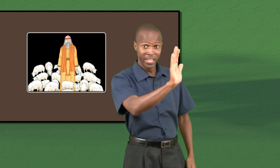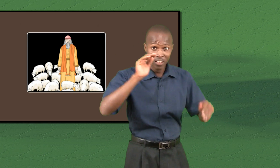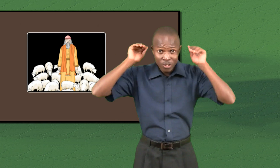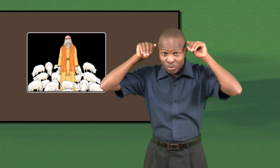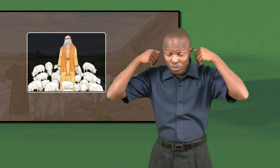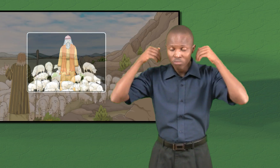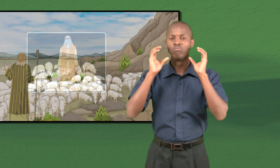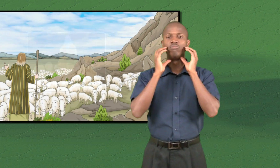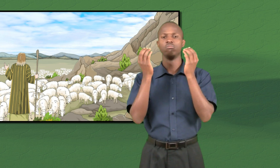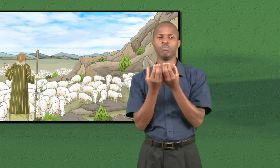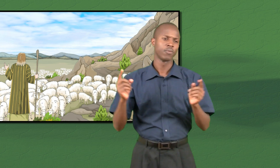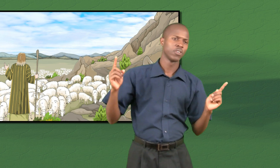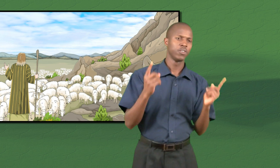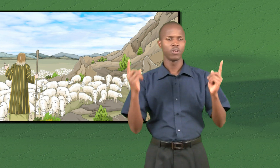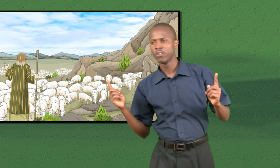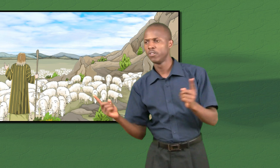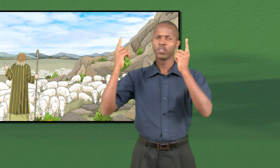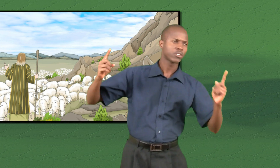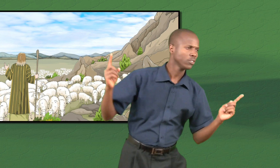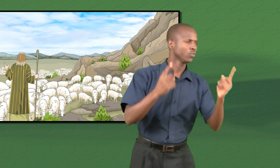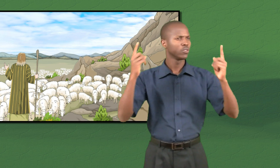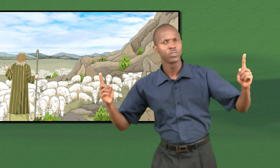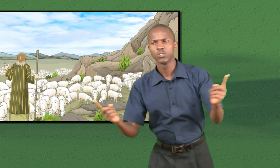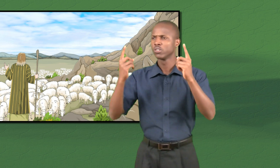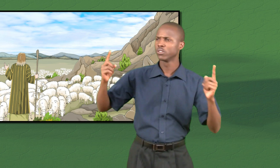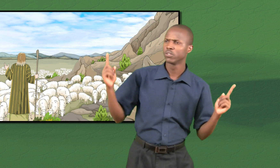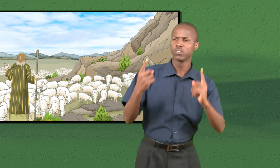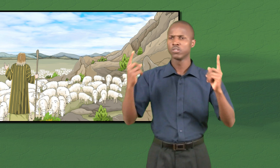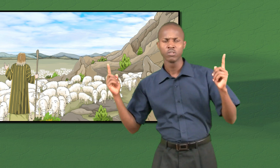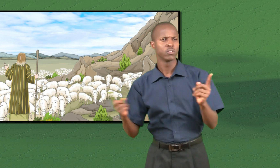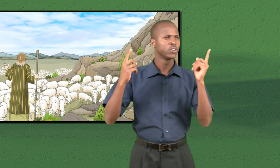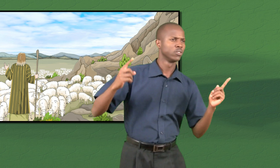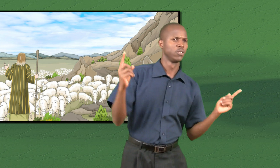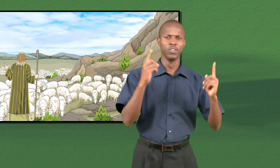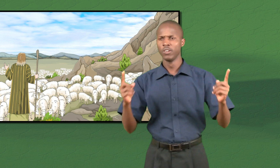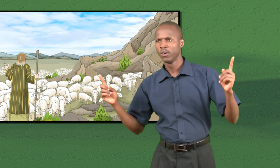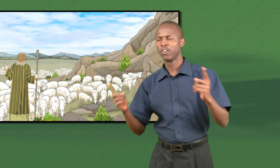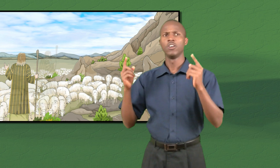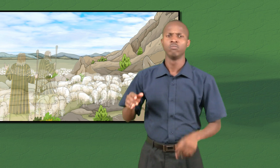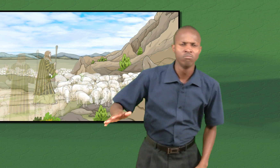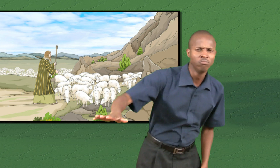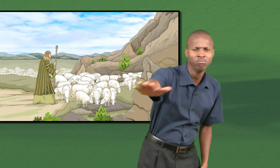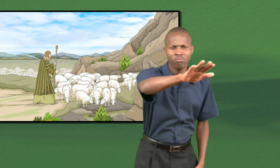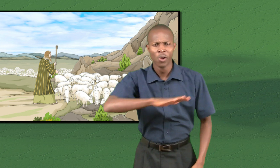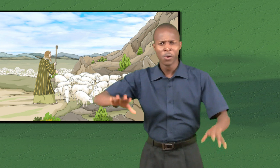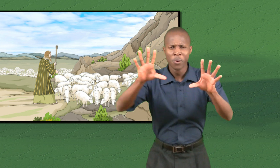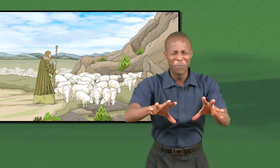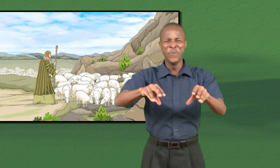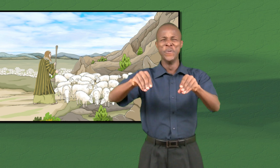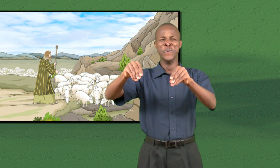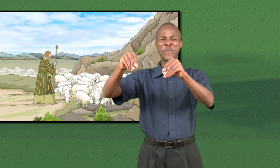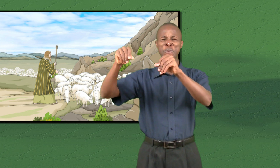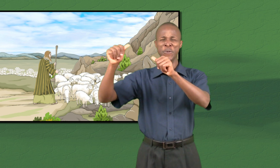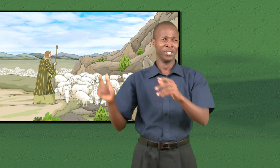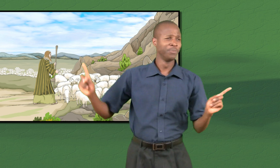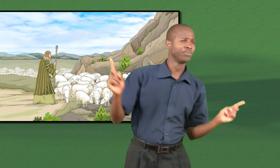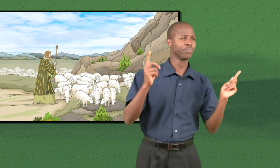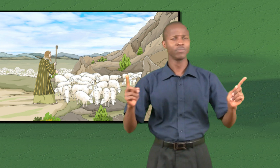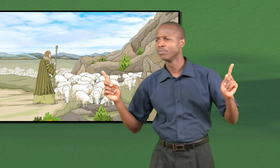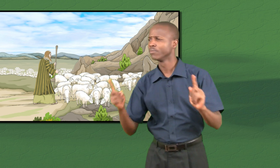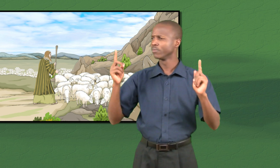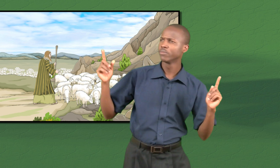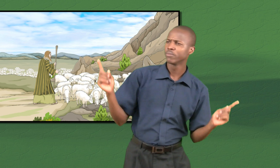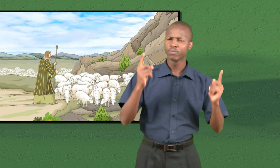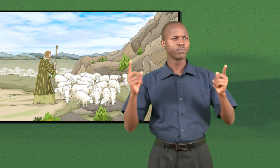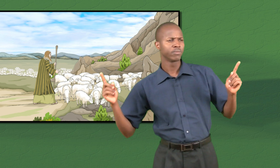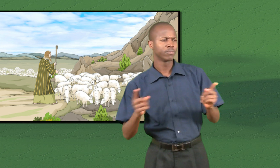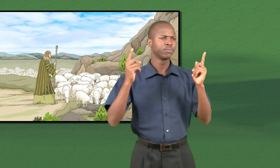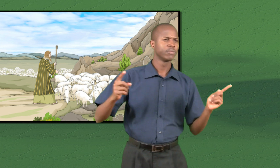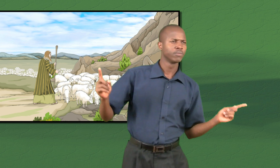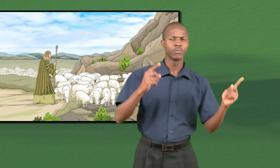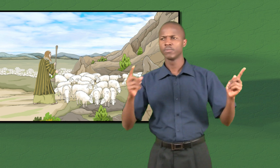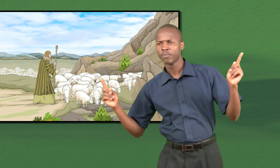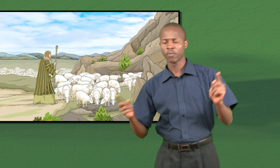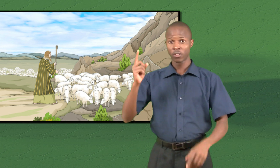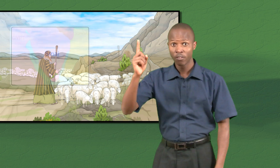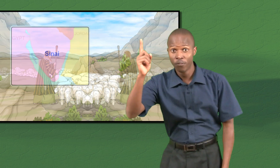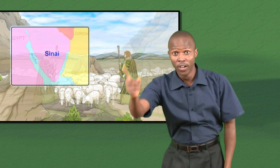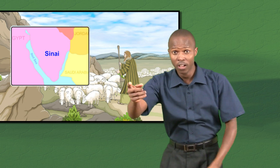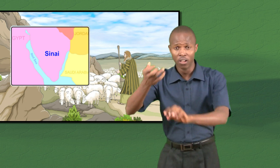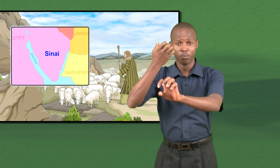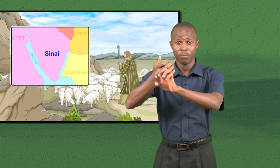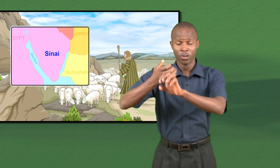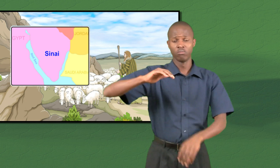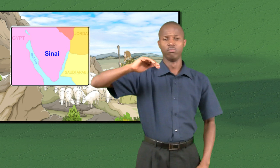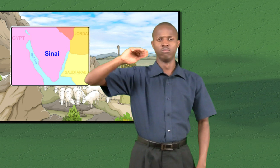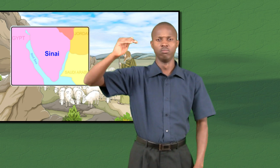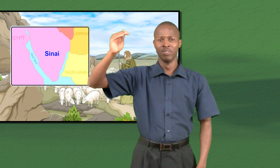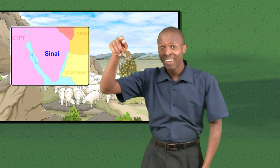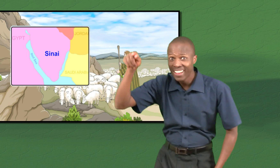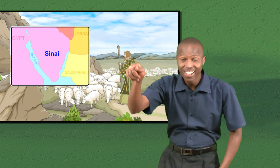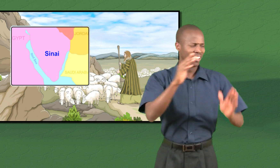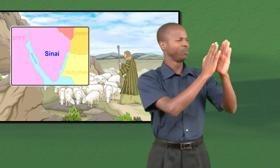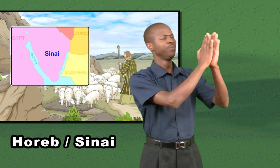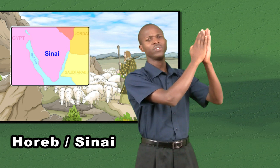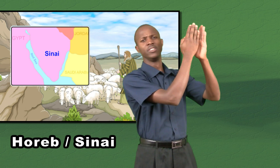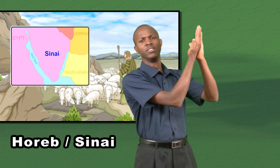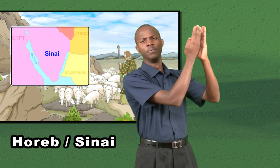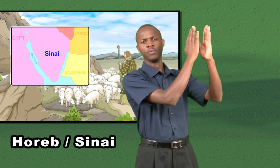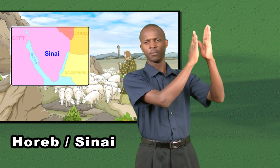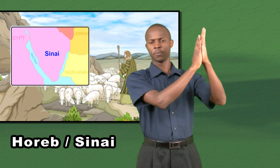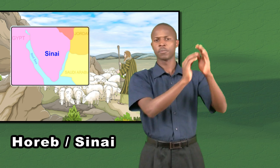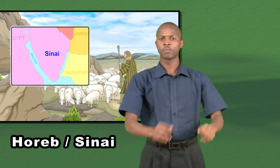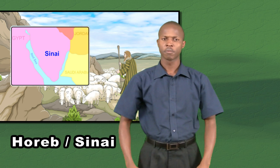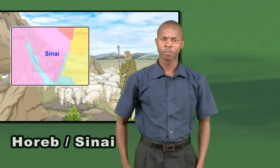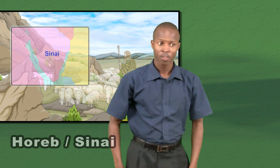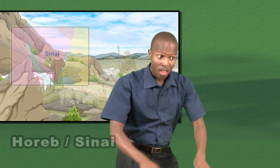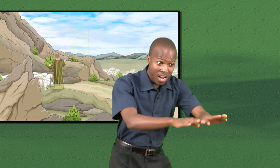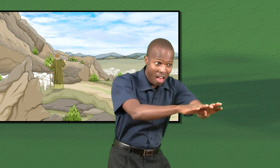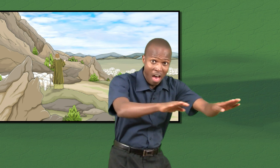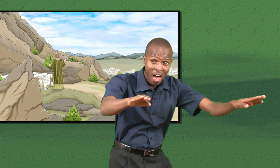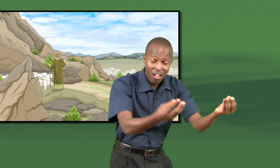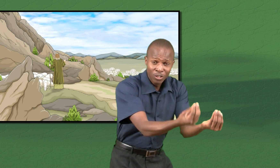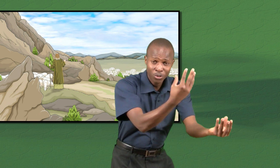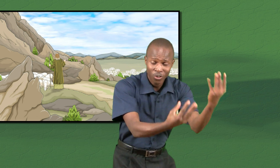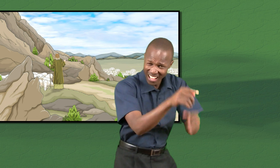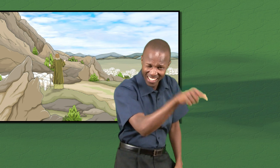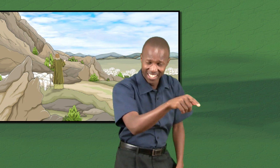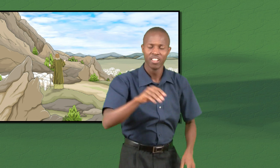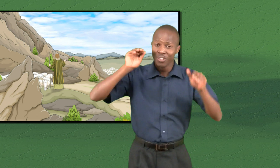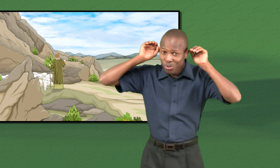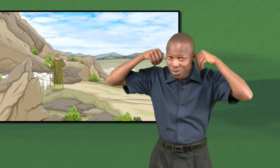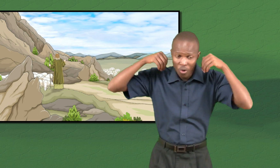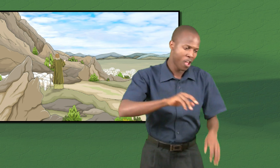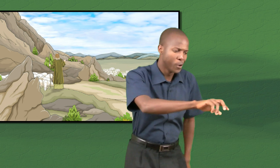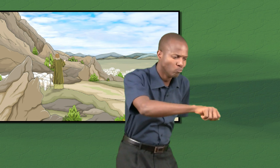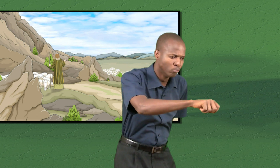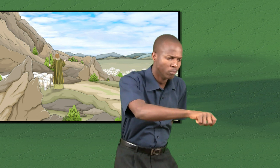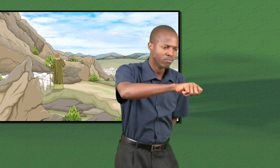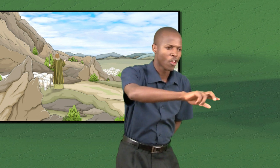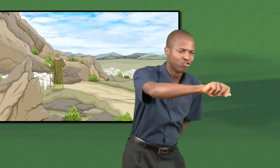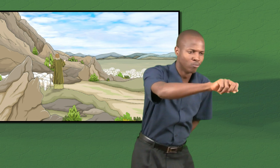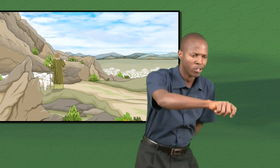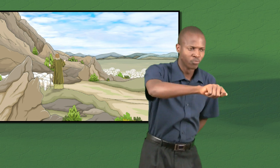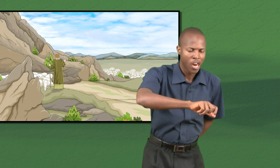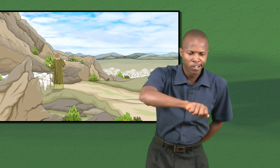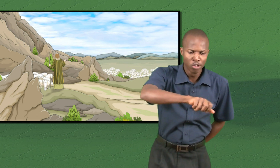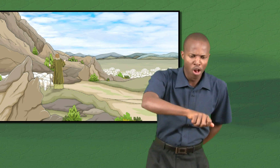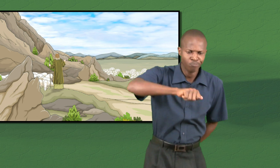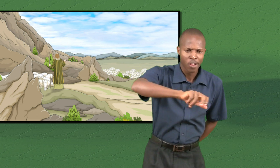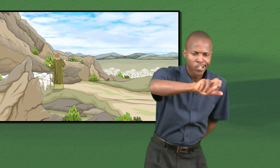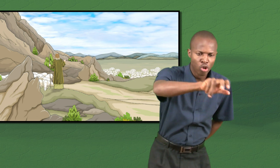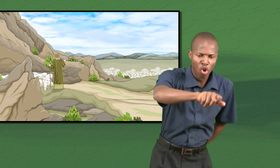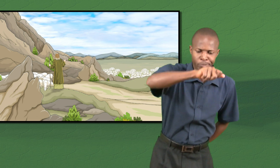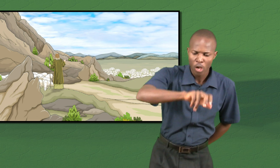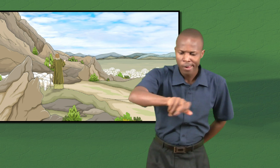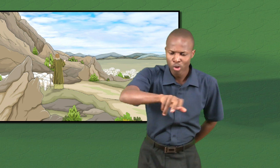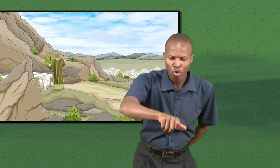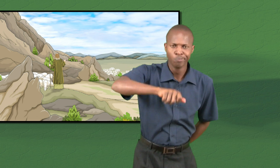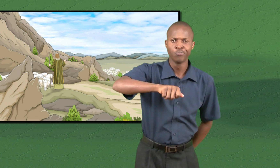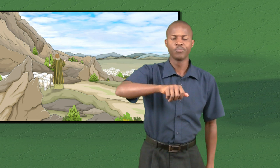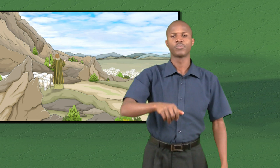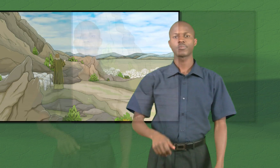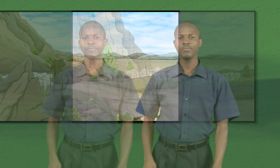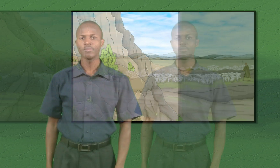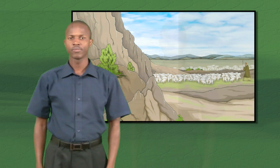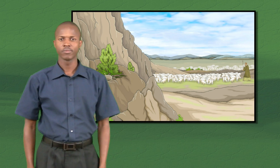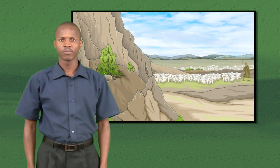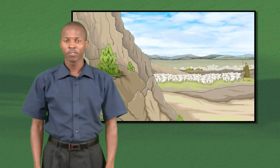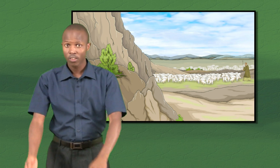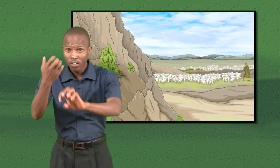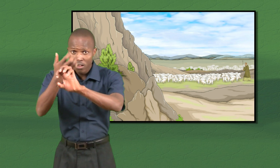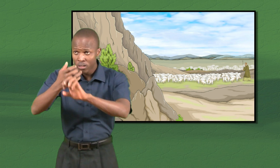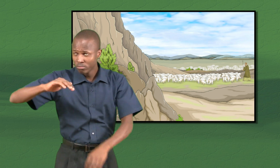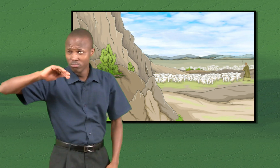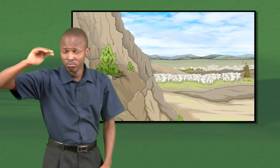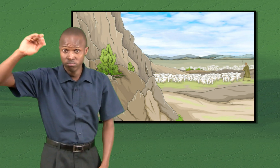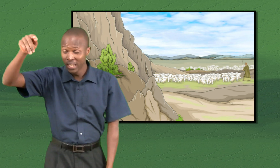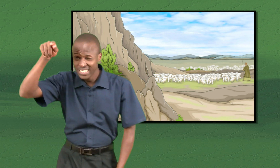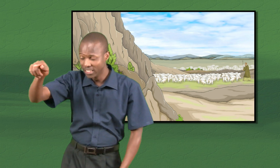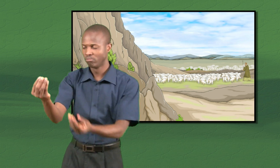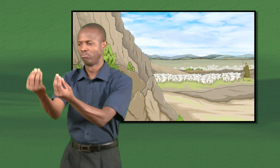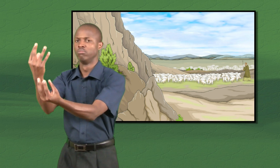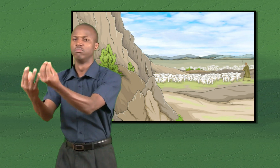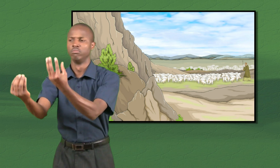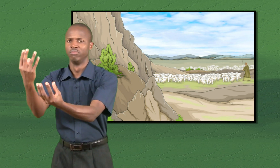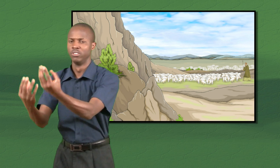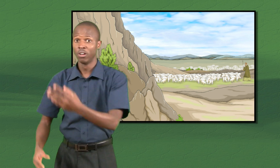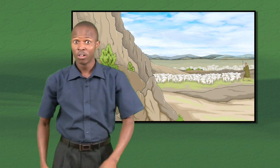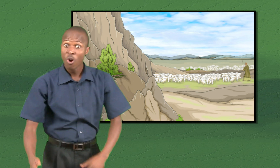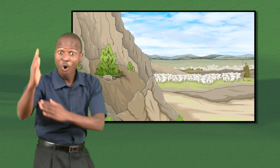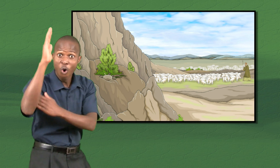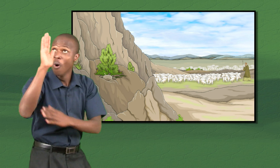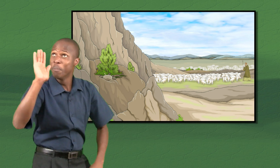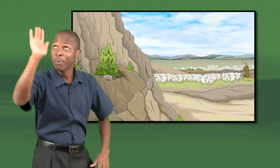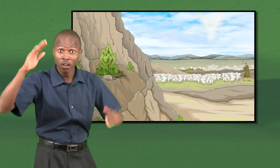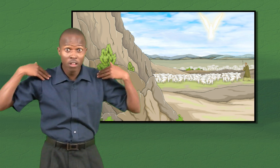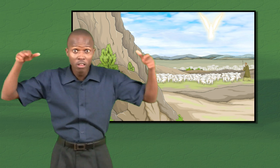He led the flock to the far side of the wilderness and came to Horeb, the mountain of God.